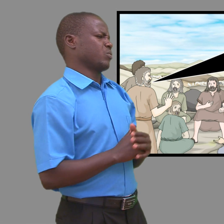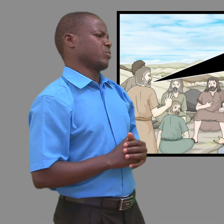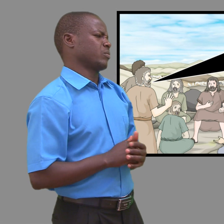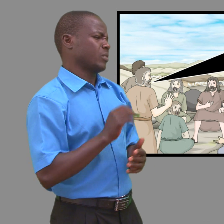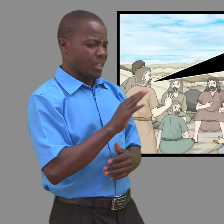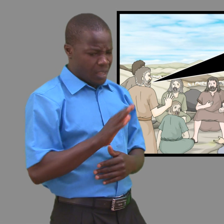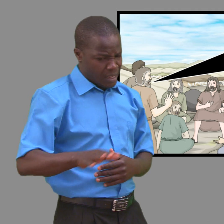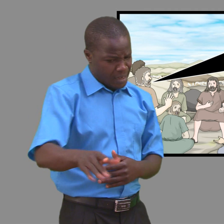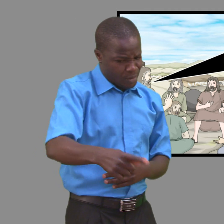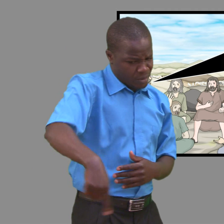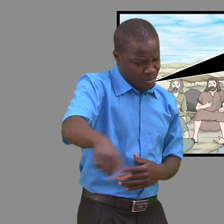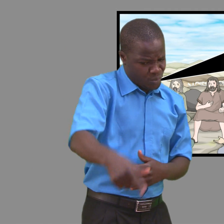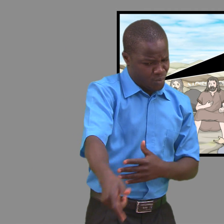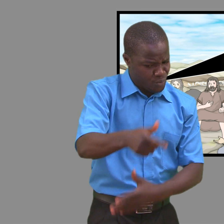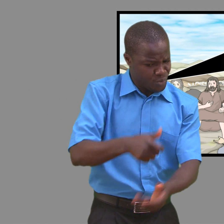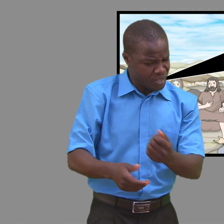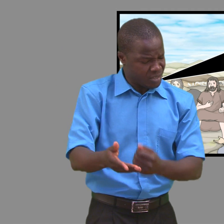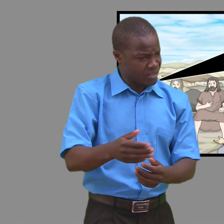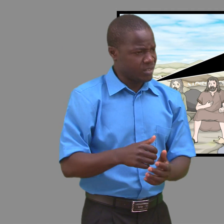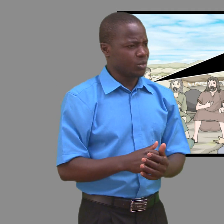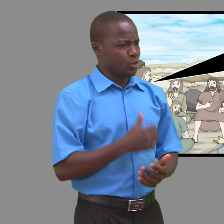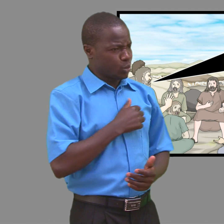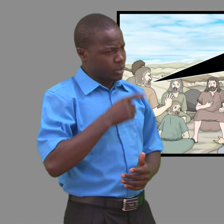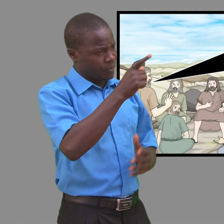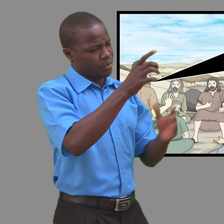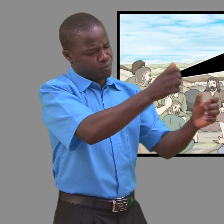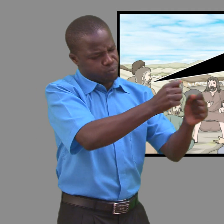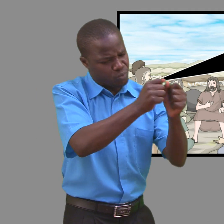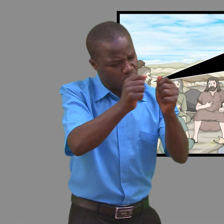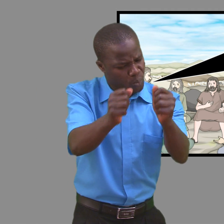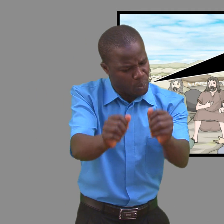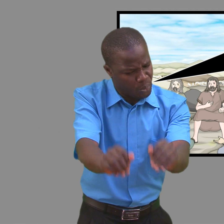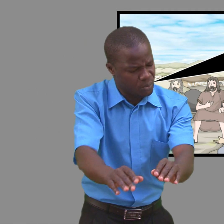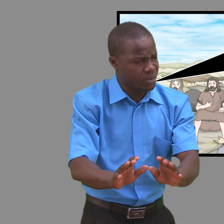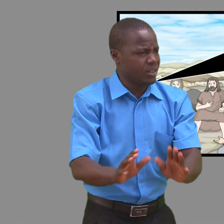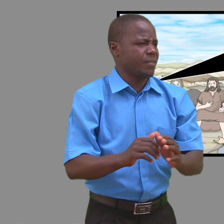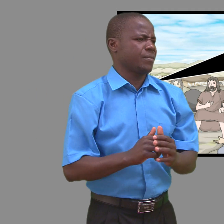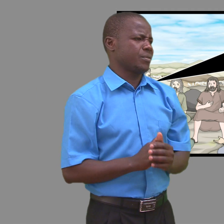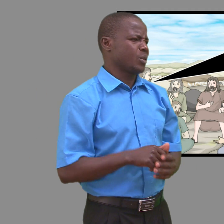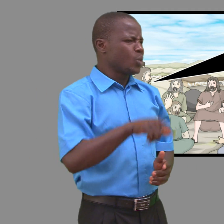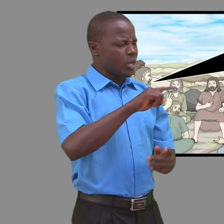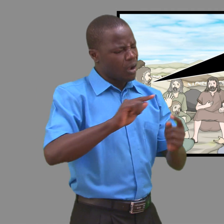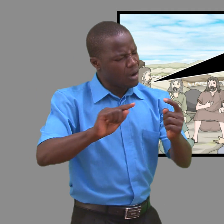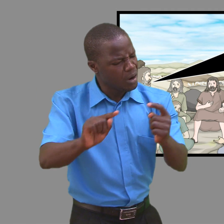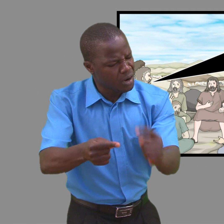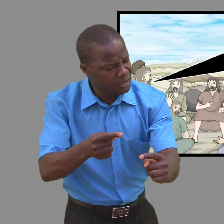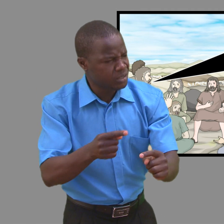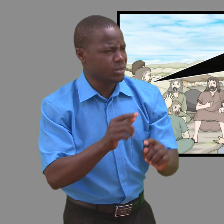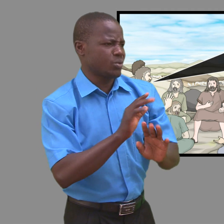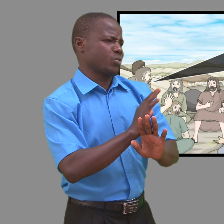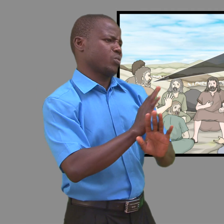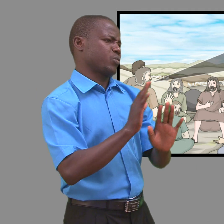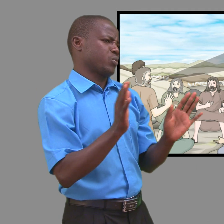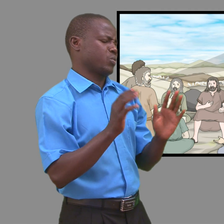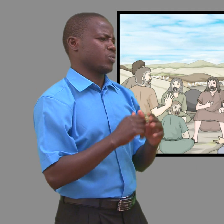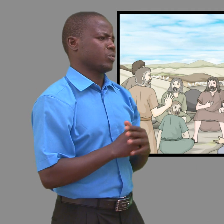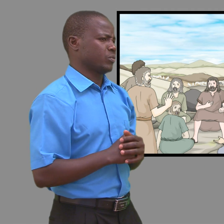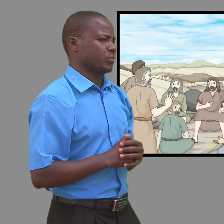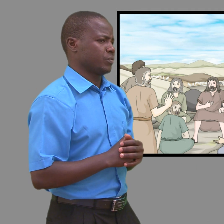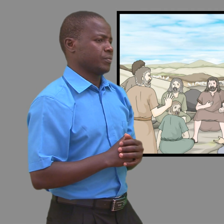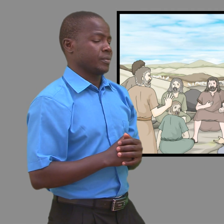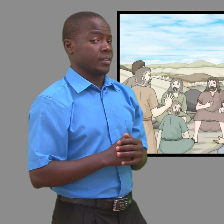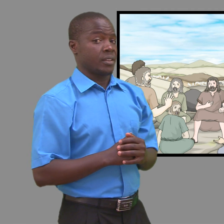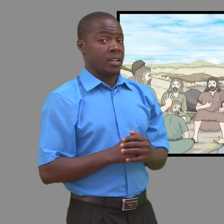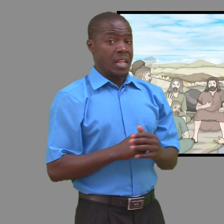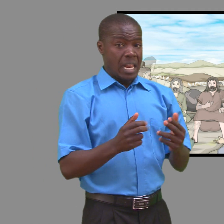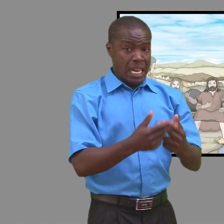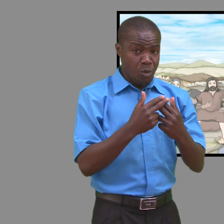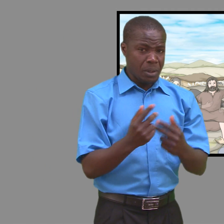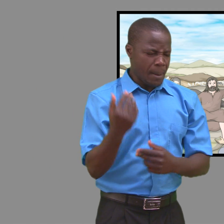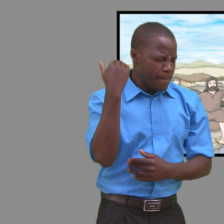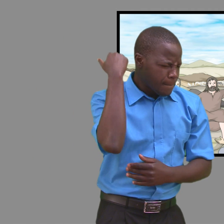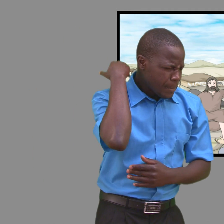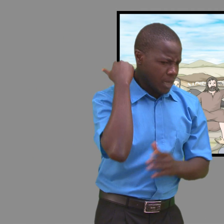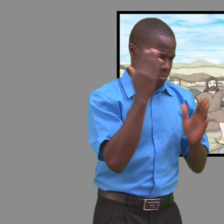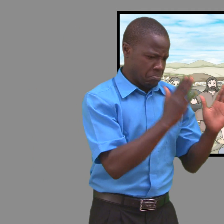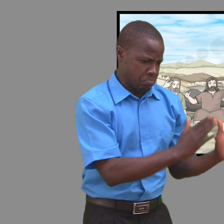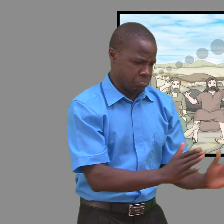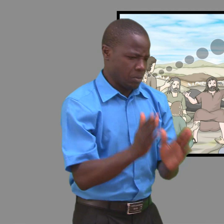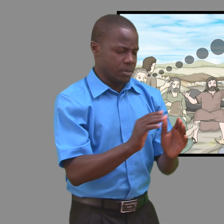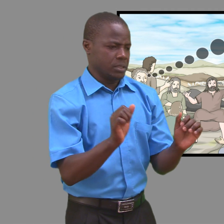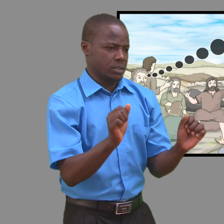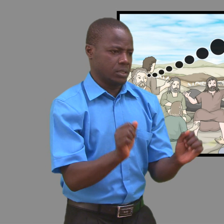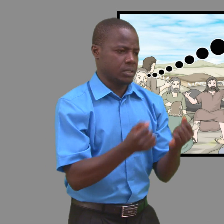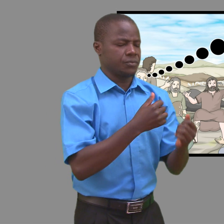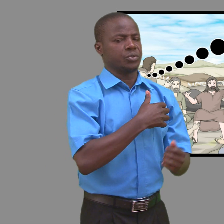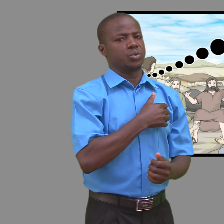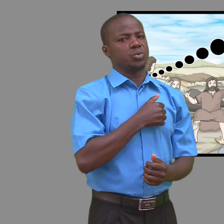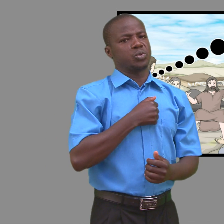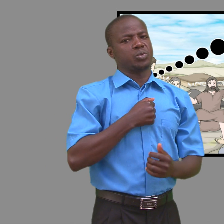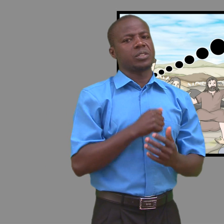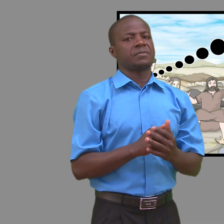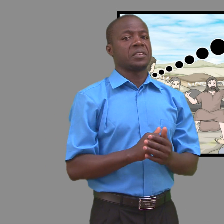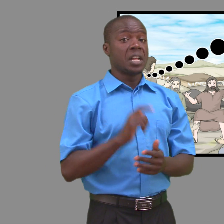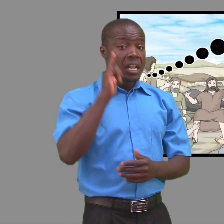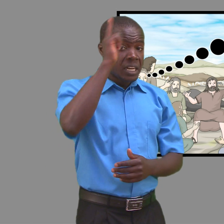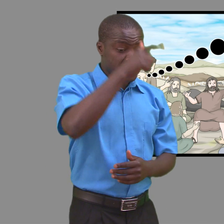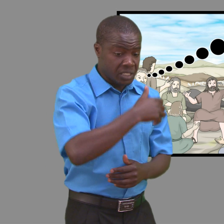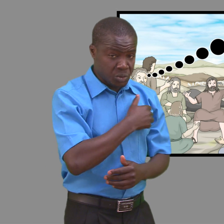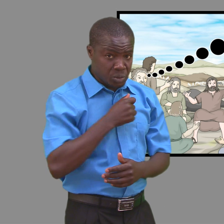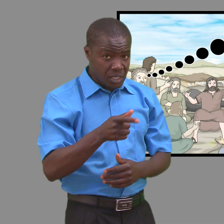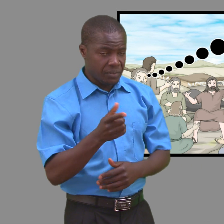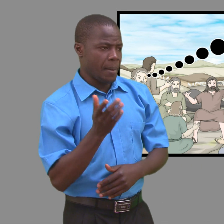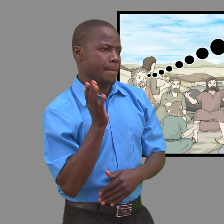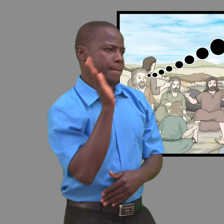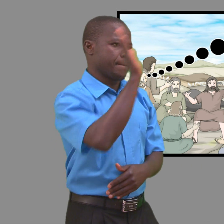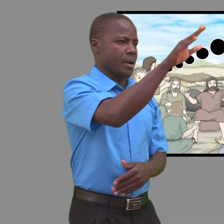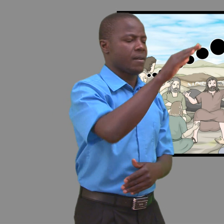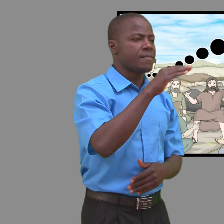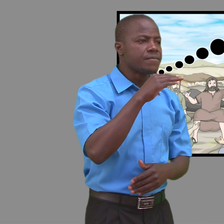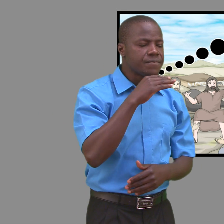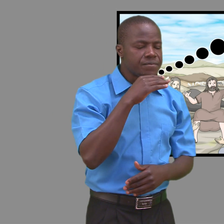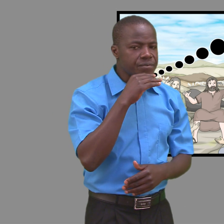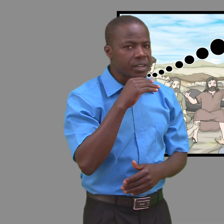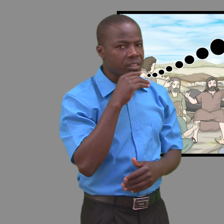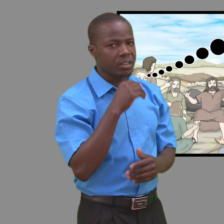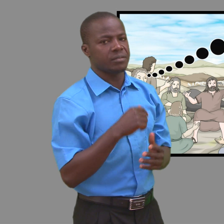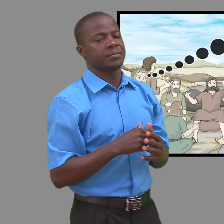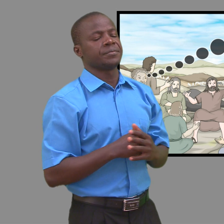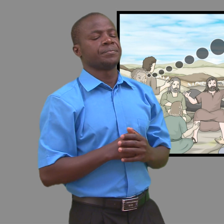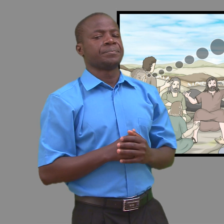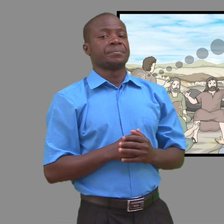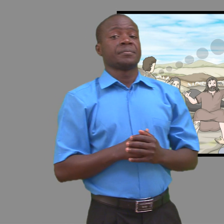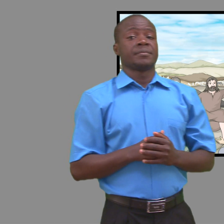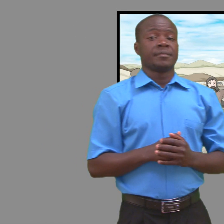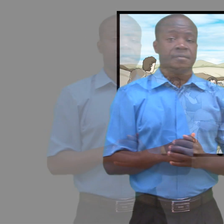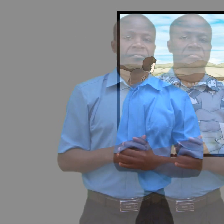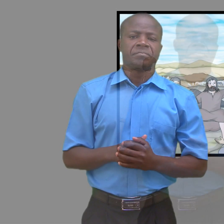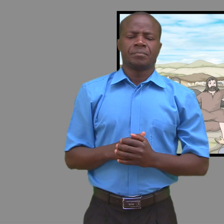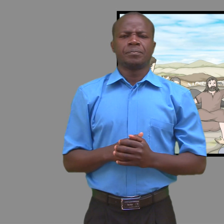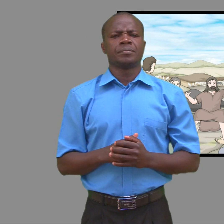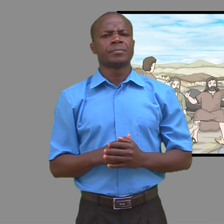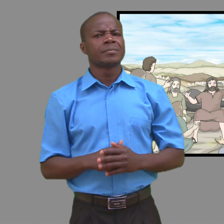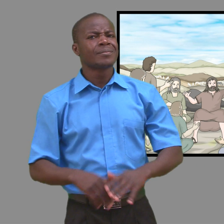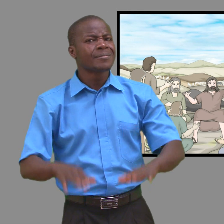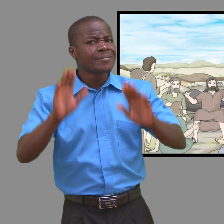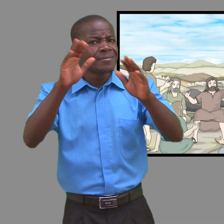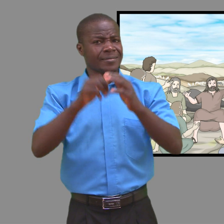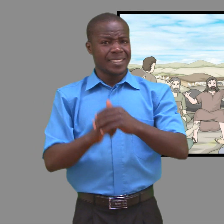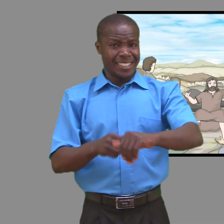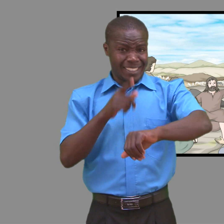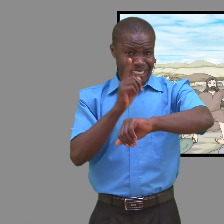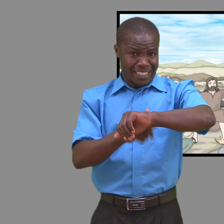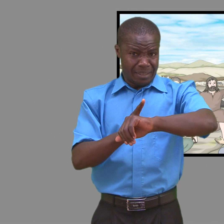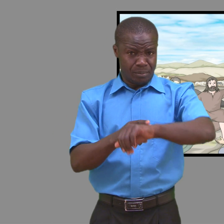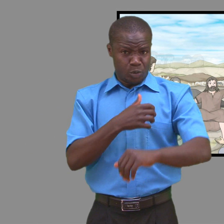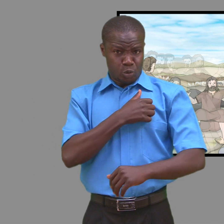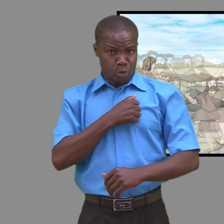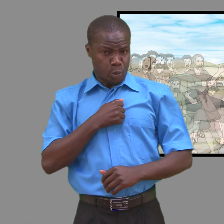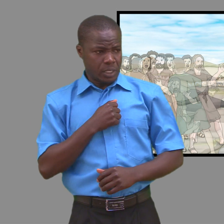Throw him into this pit in the wilderness, but do not lay a hand on him.” Reuben said this so that he could rescue Joseph from their hands and return him to his father.